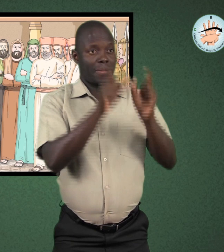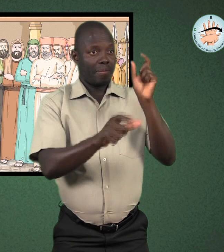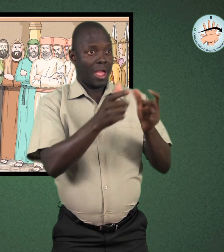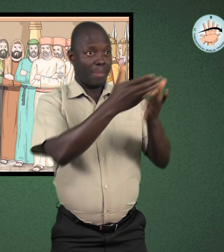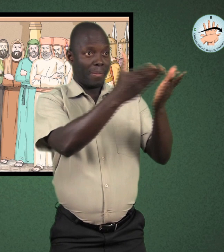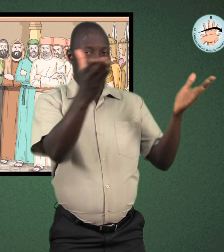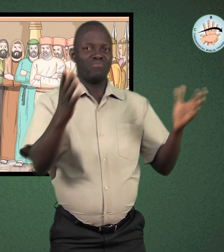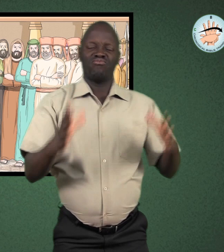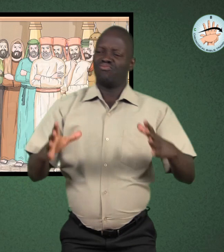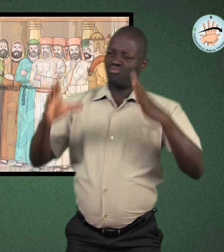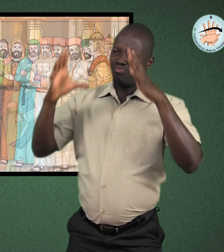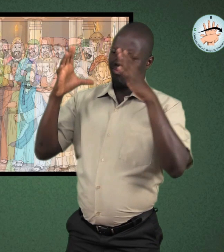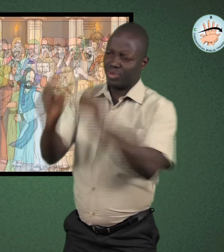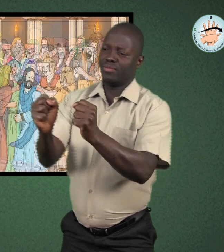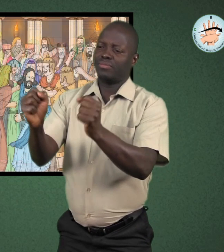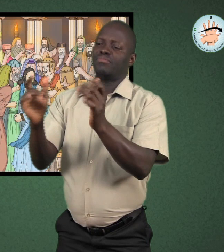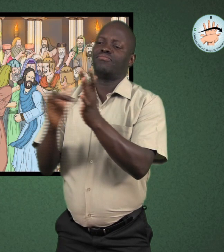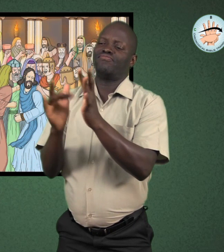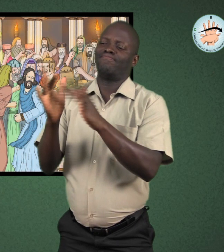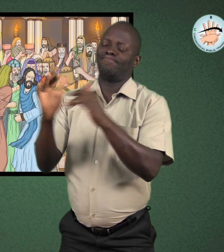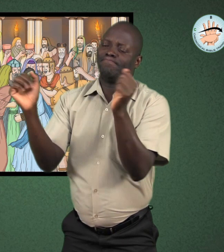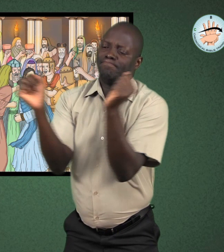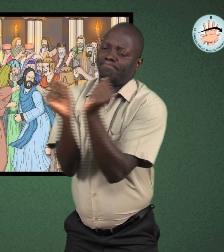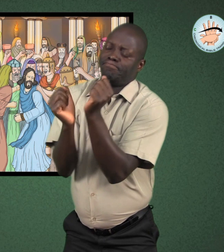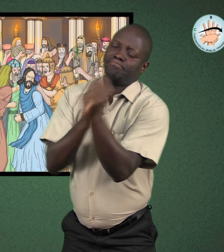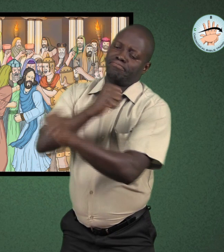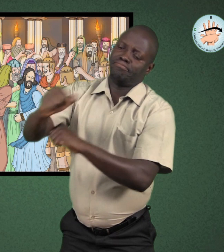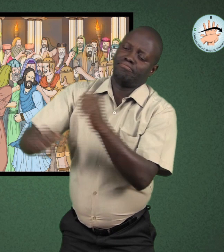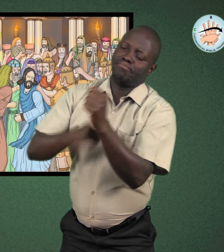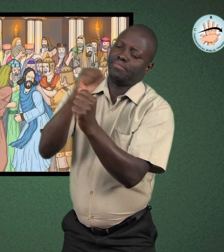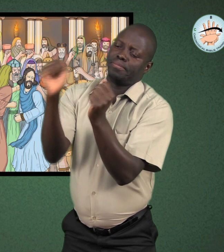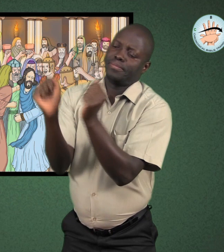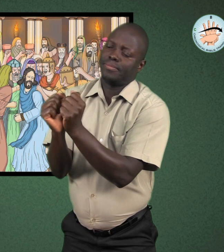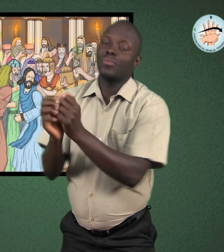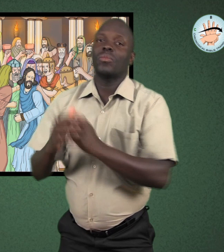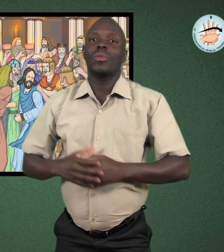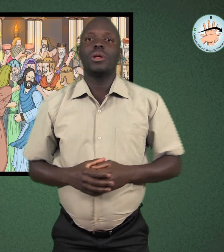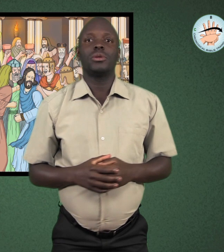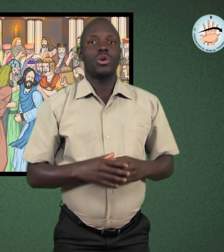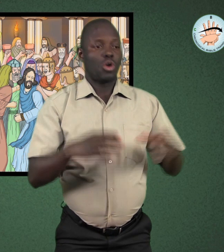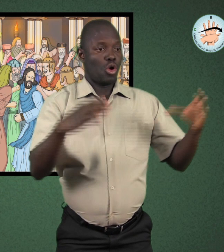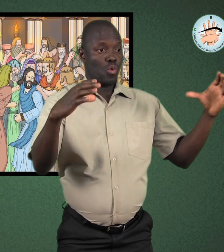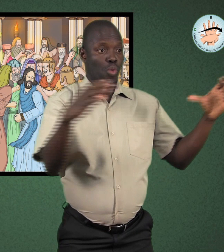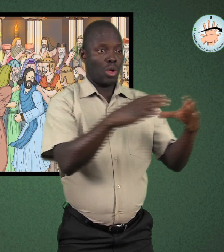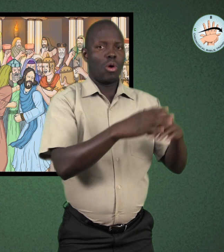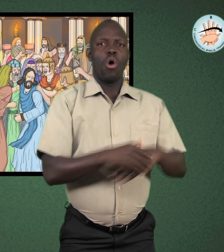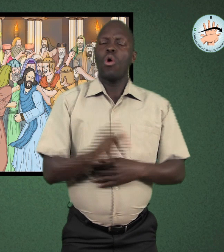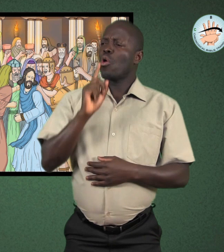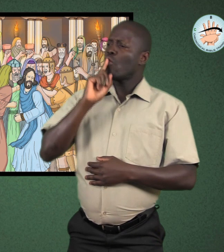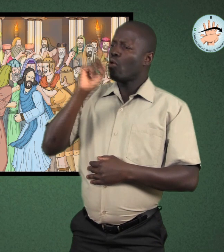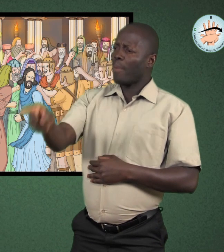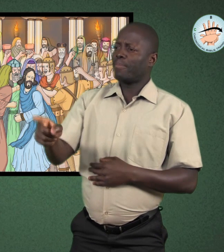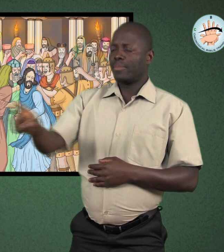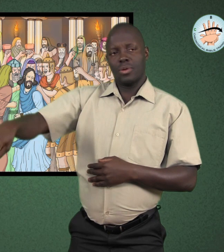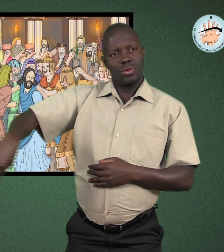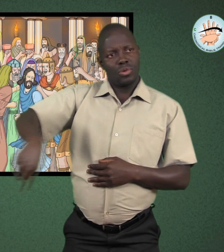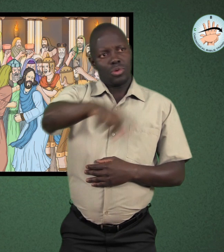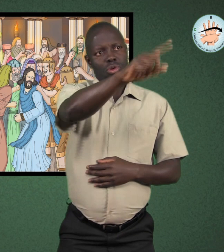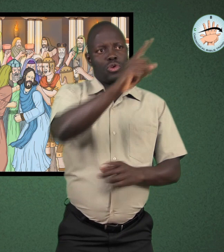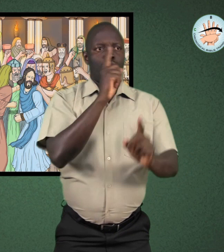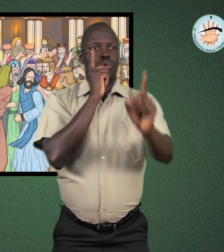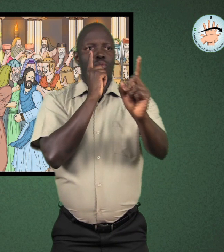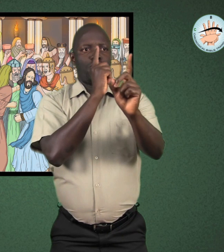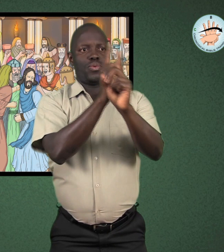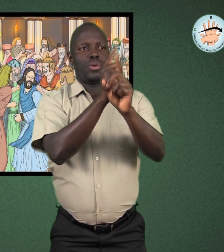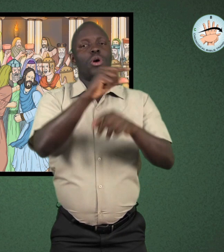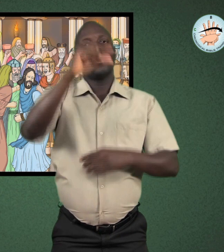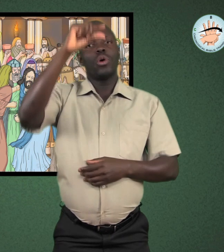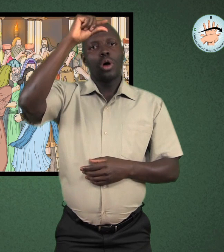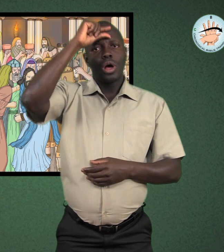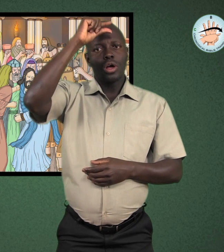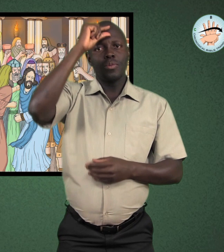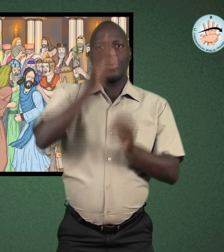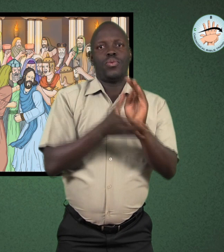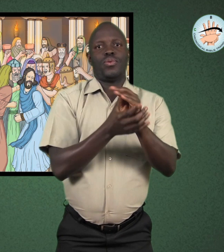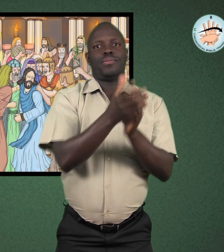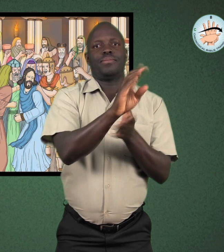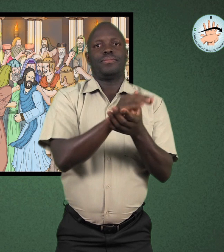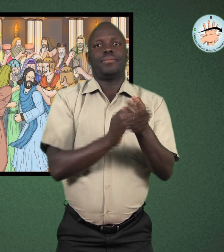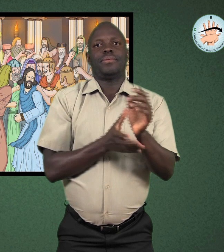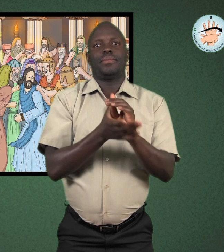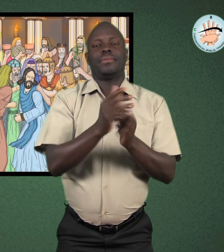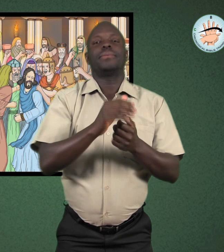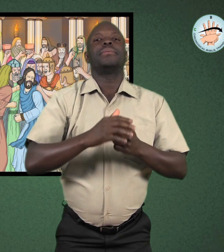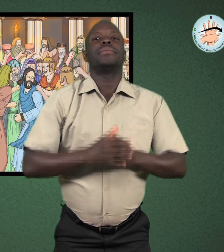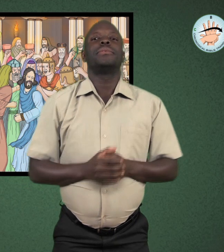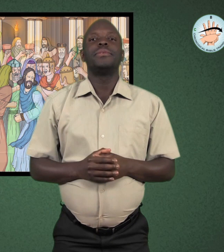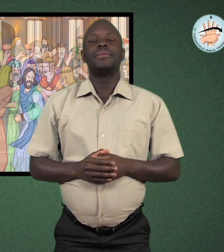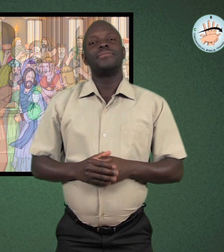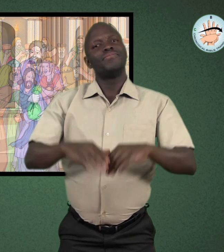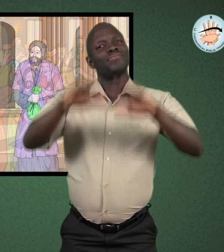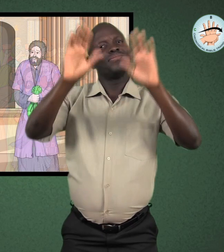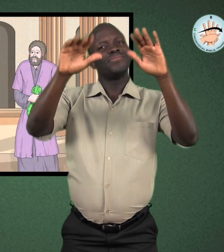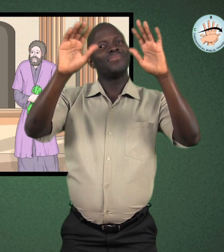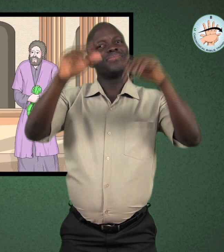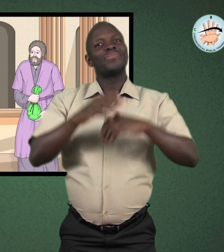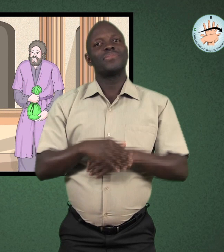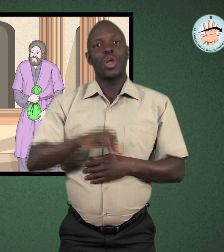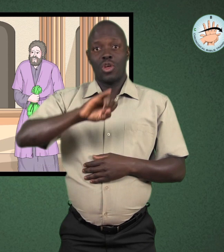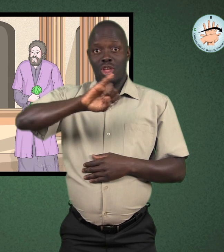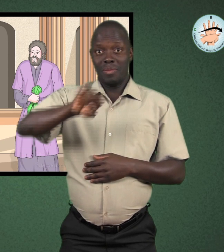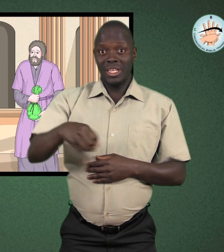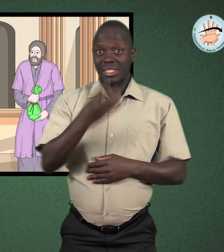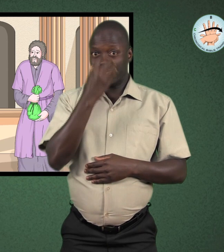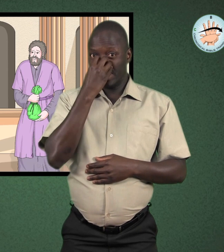They bound Him, led Him away, and handed Him over to Pilate the governor.